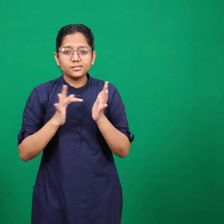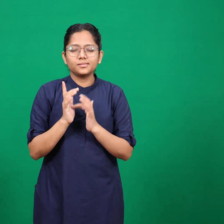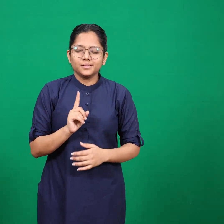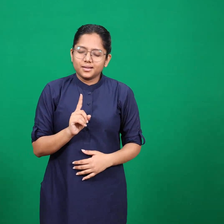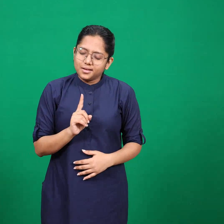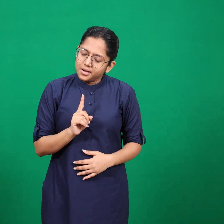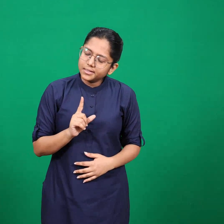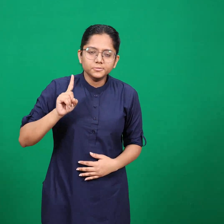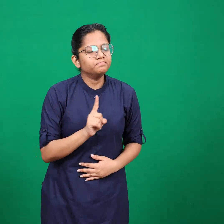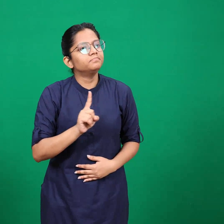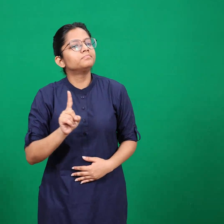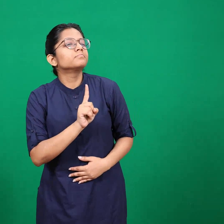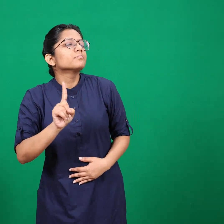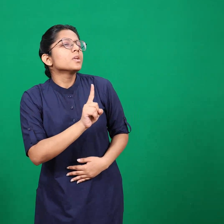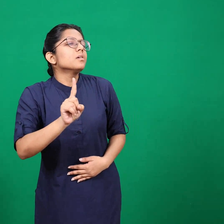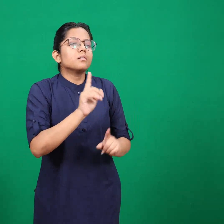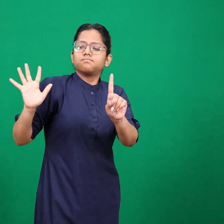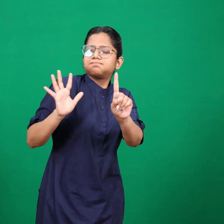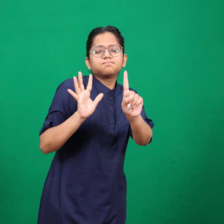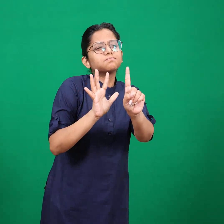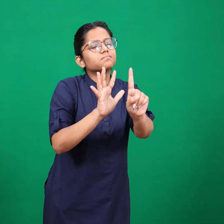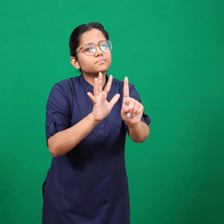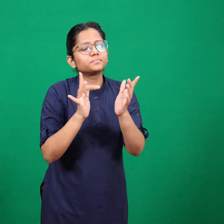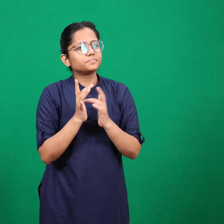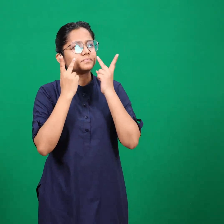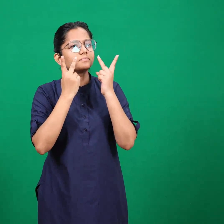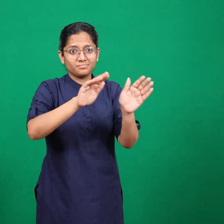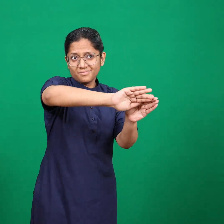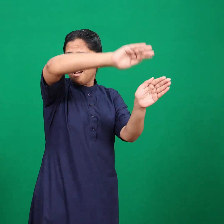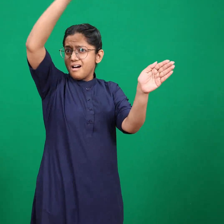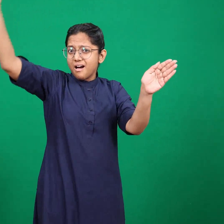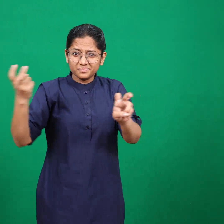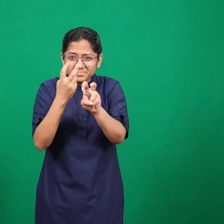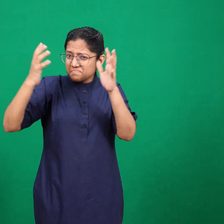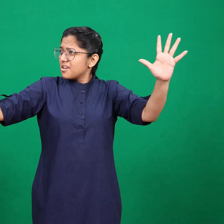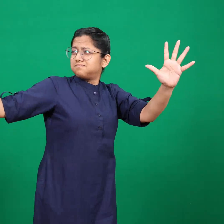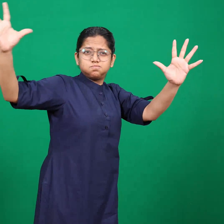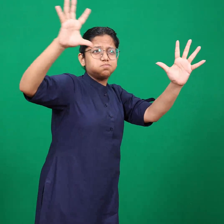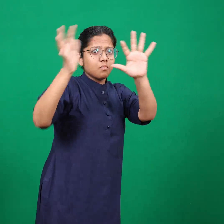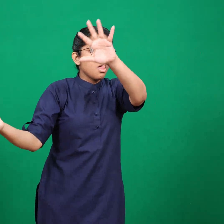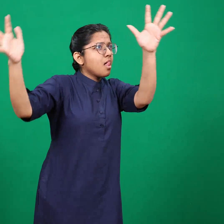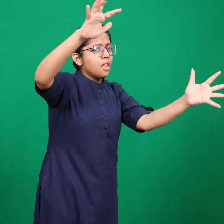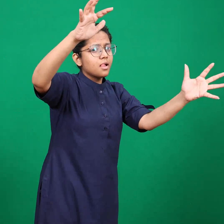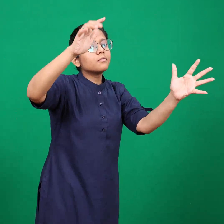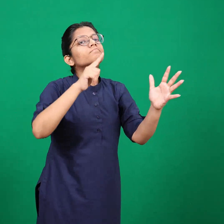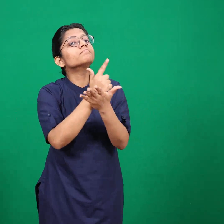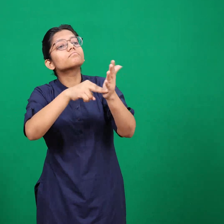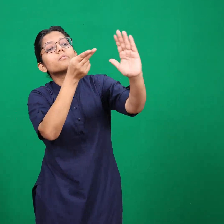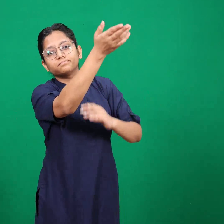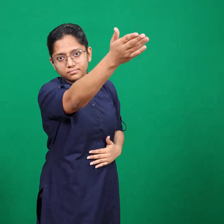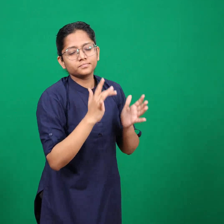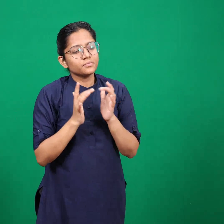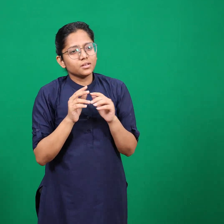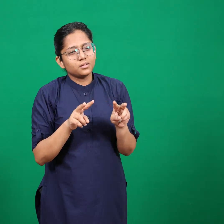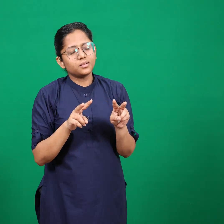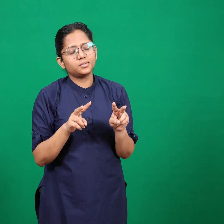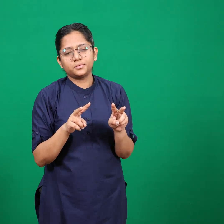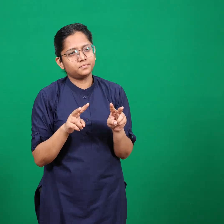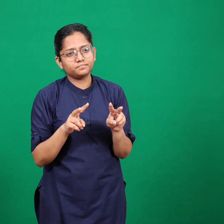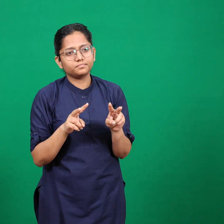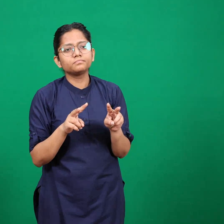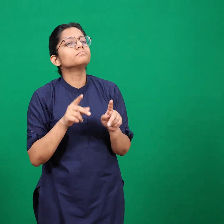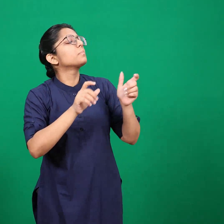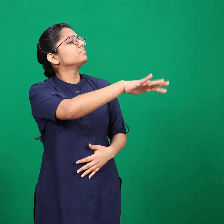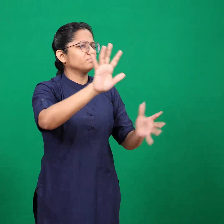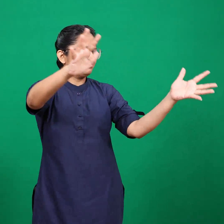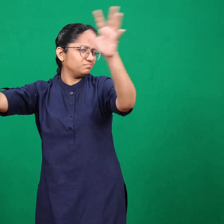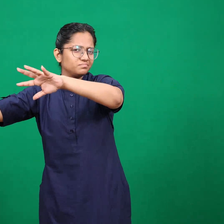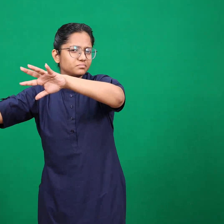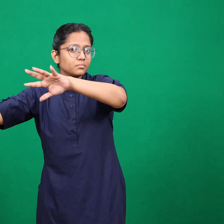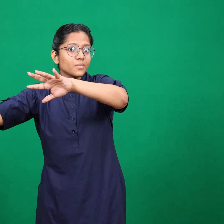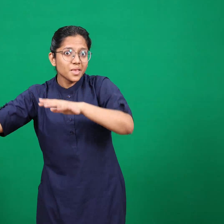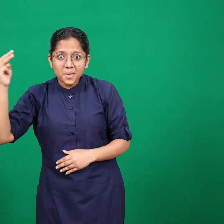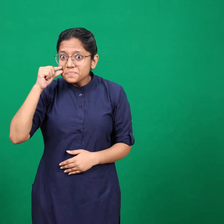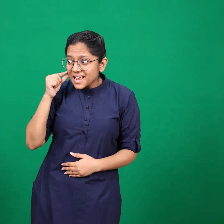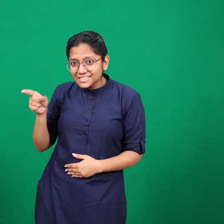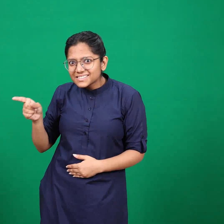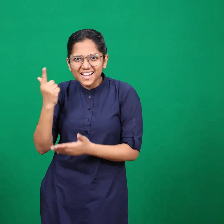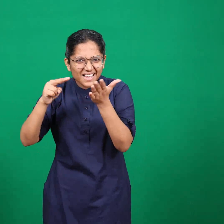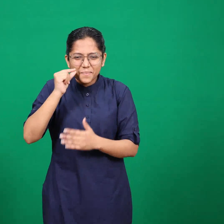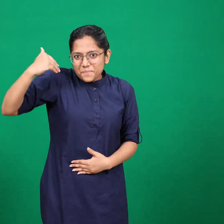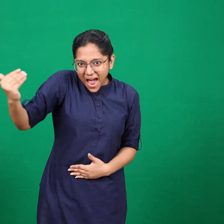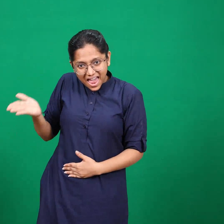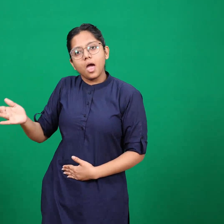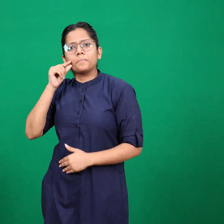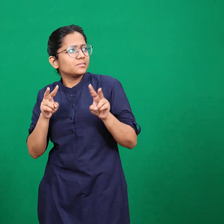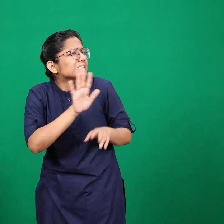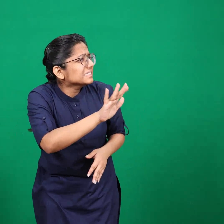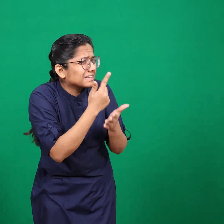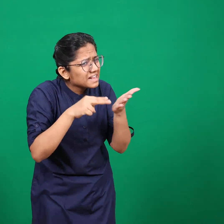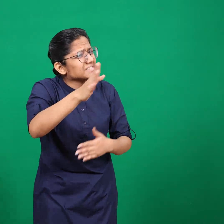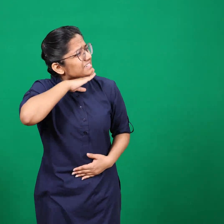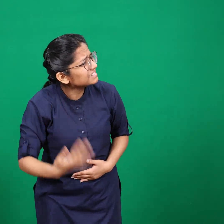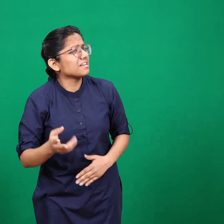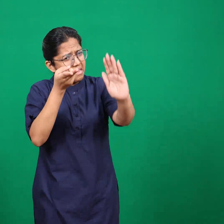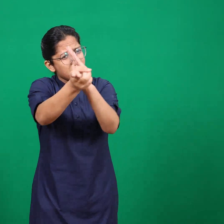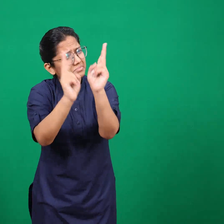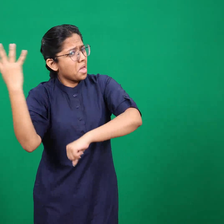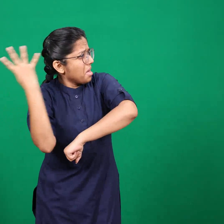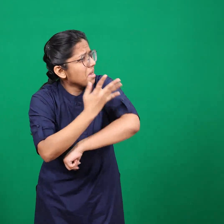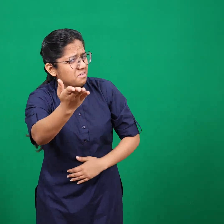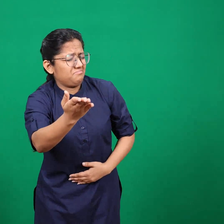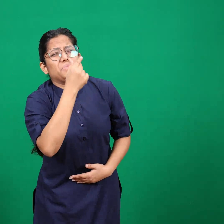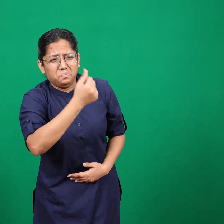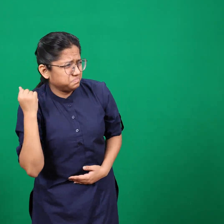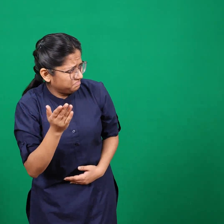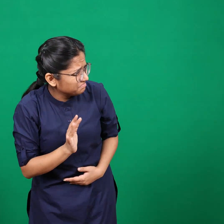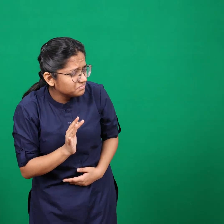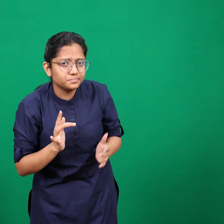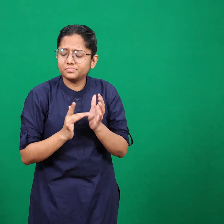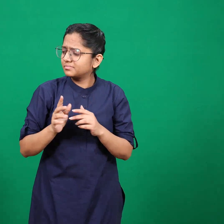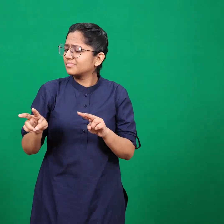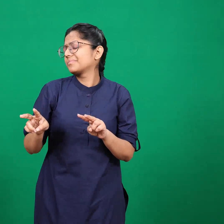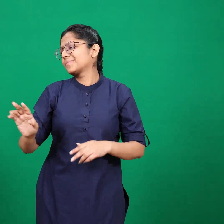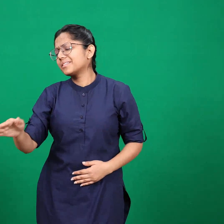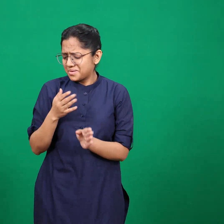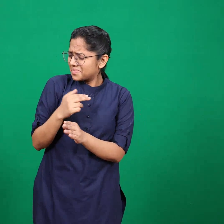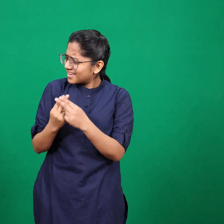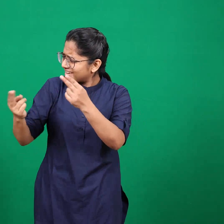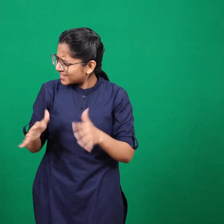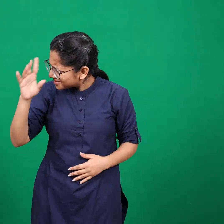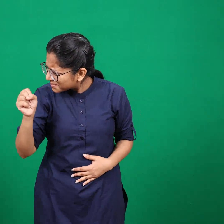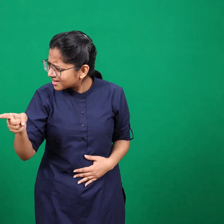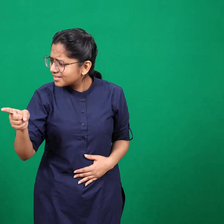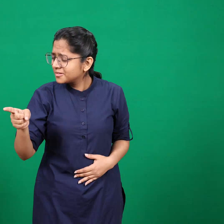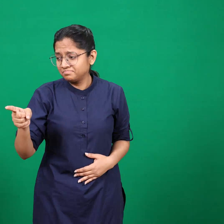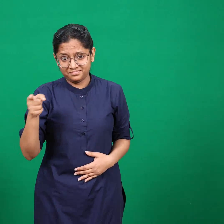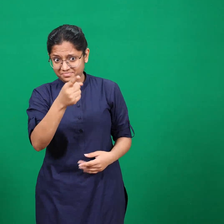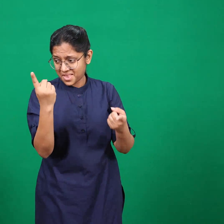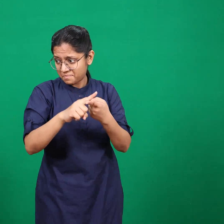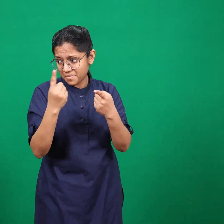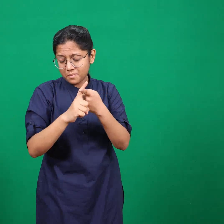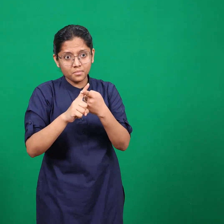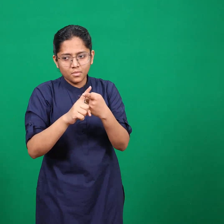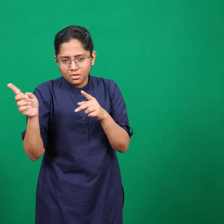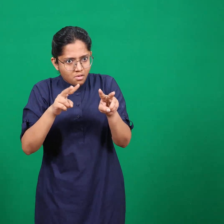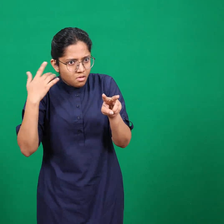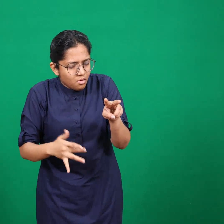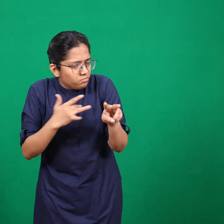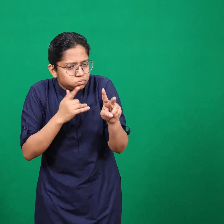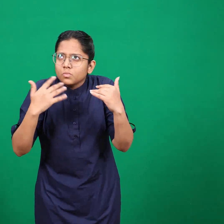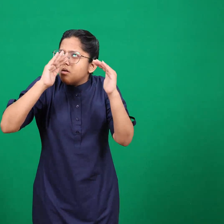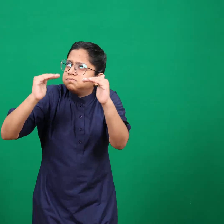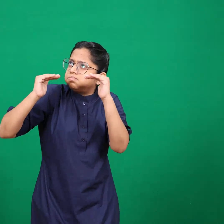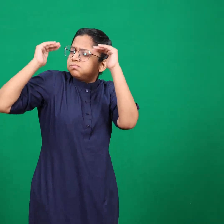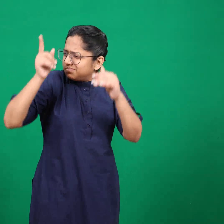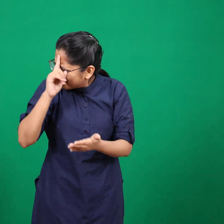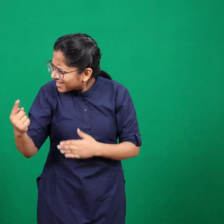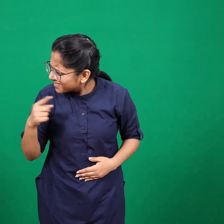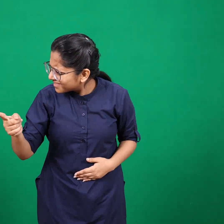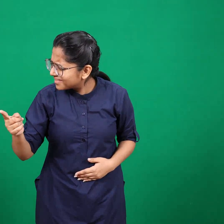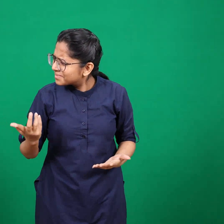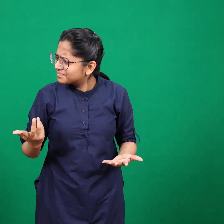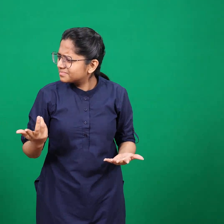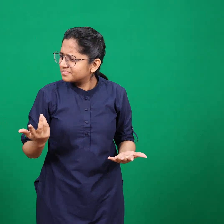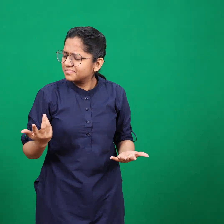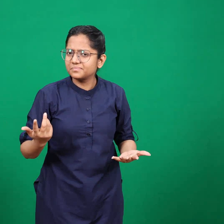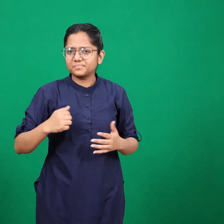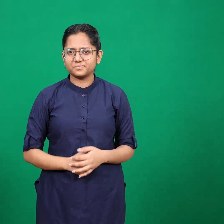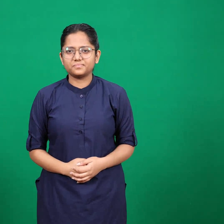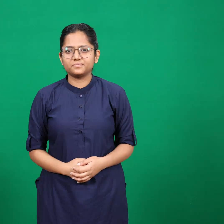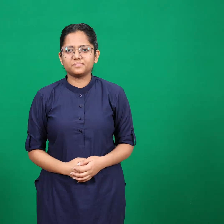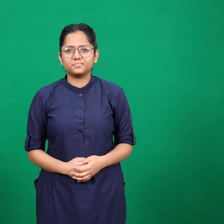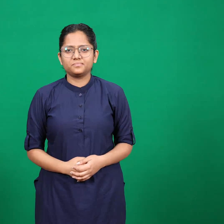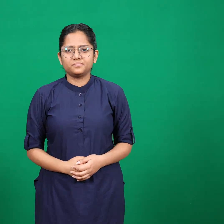Jesus, once again deeply moved, came to the tomb. It was a cave with a stone laid across the entrance. "Take away the stone," Jesus said. "Lord, by now he stinks," said Martha, the sister of the dead man. " It has already been four days." Jesus replied, "Did I not tell you that if you believed, you would see the glory of God?"